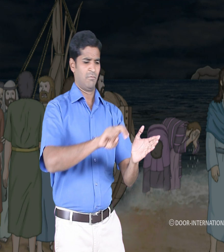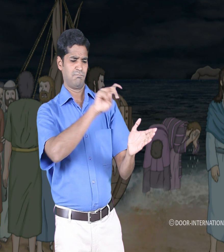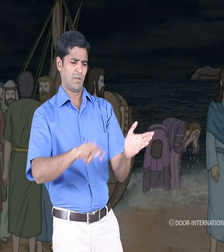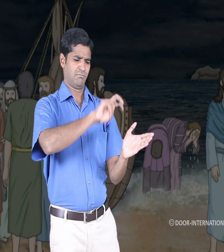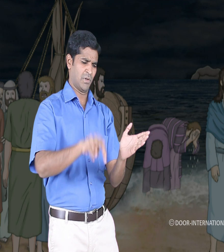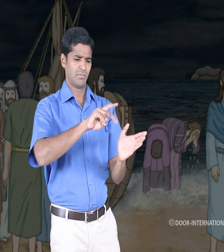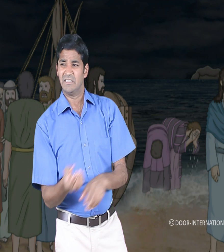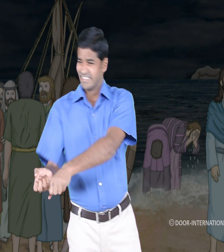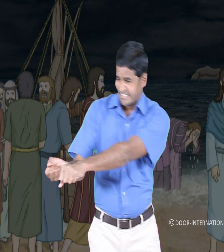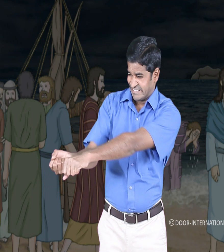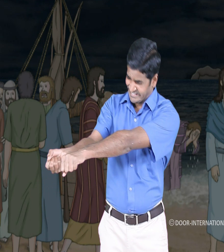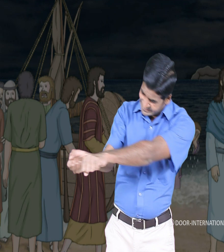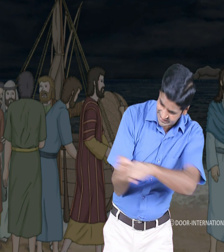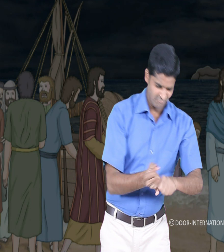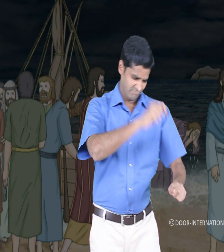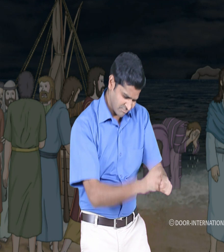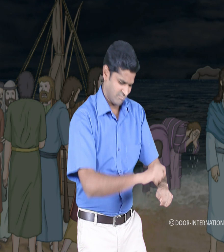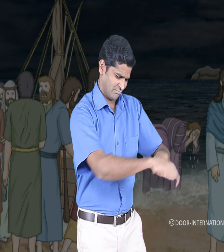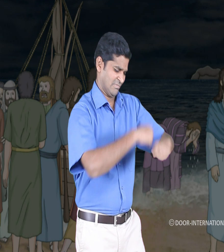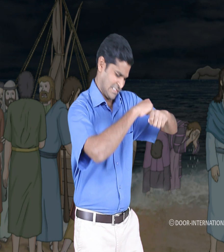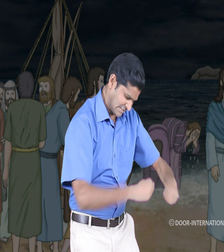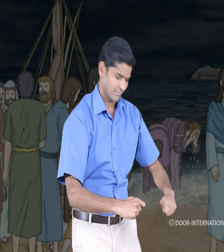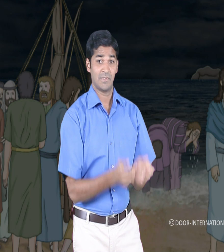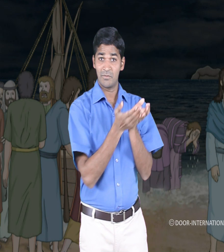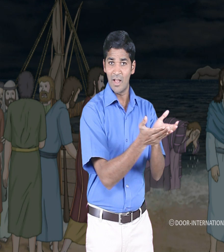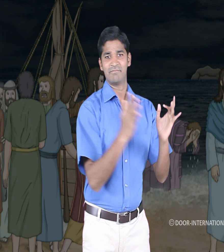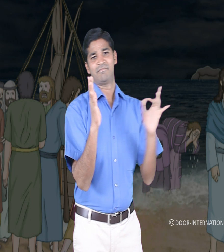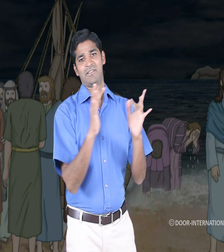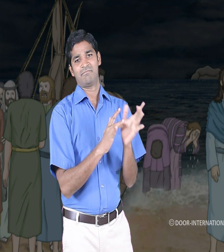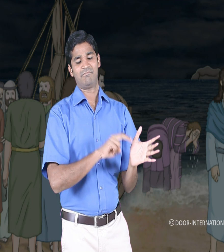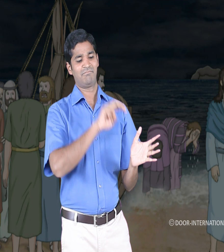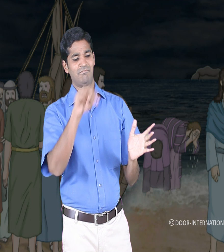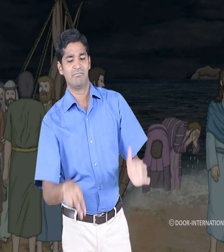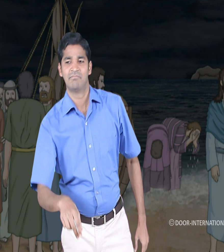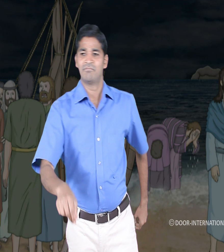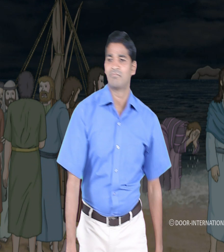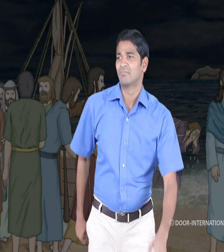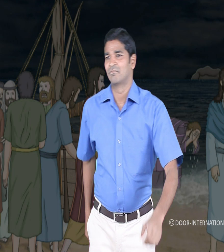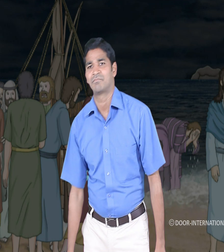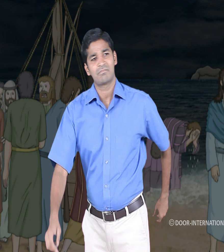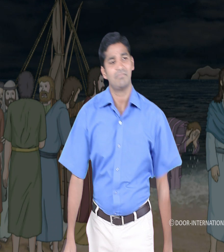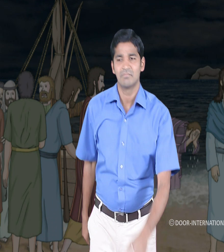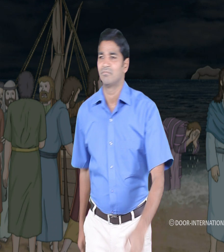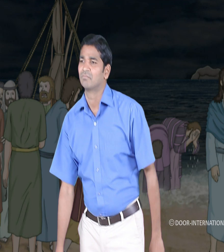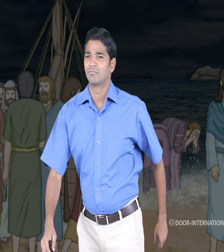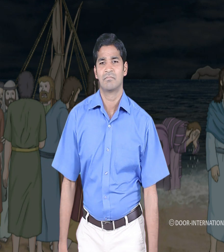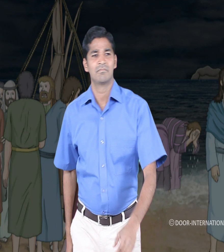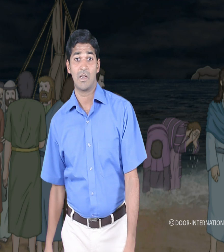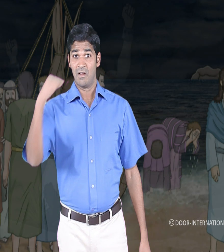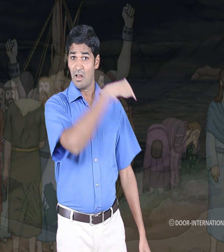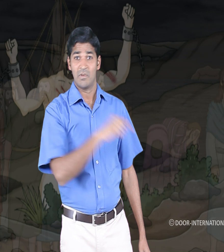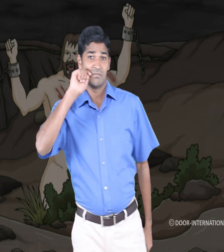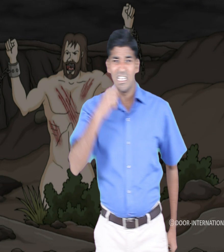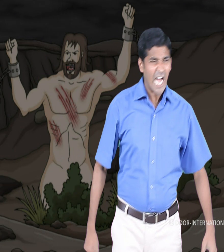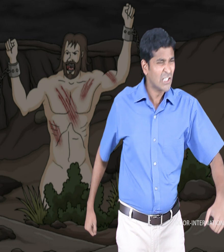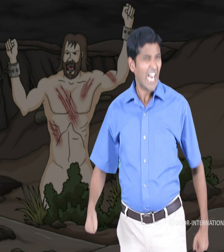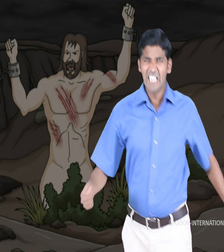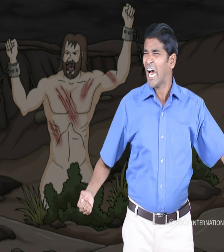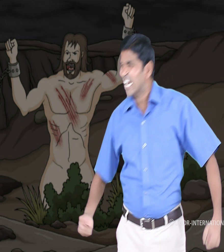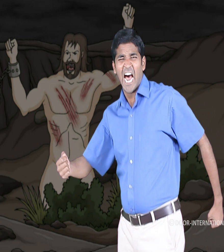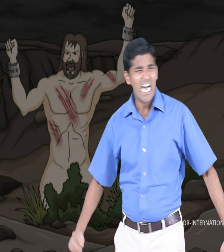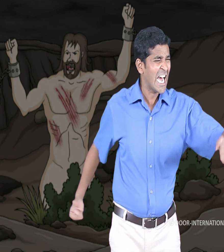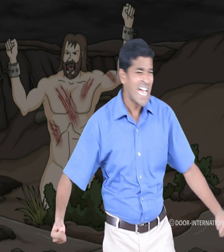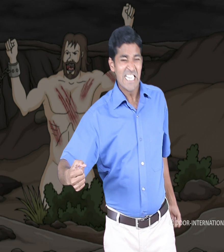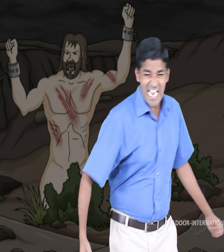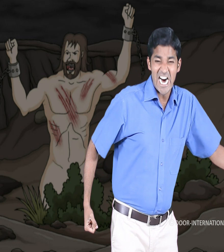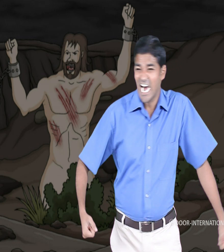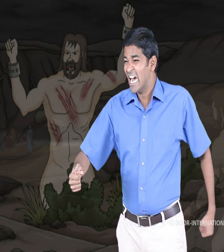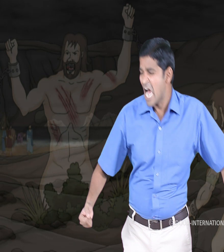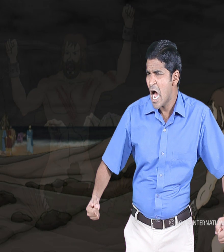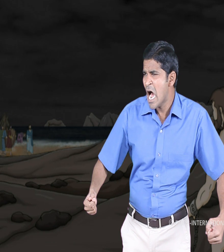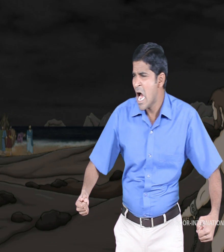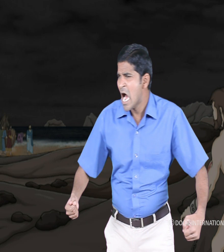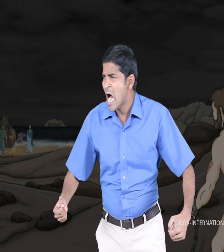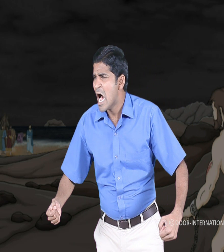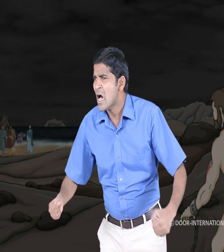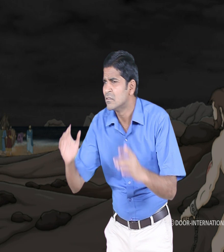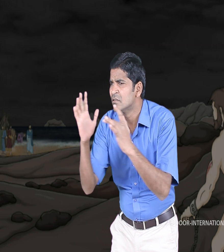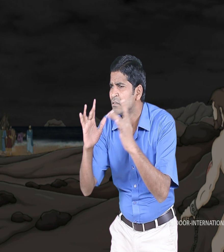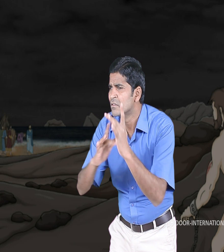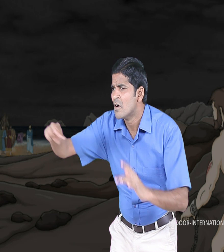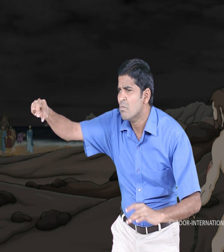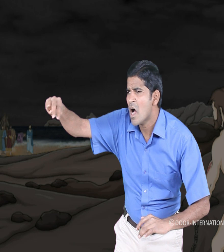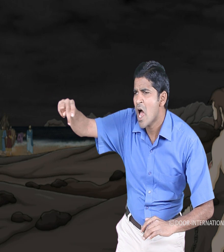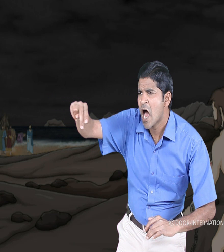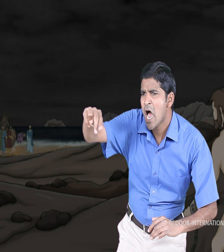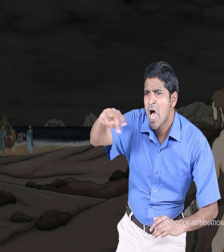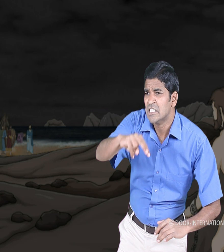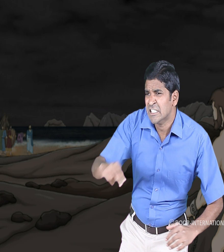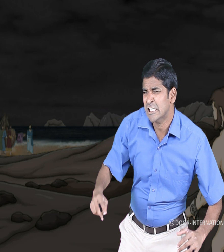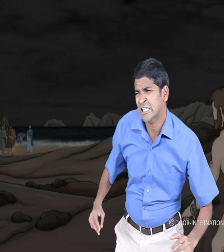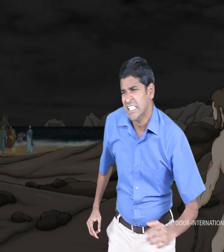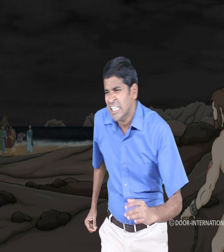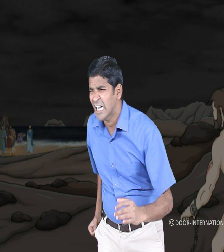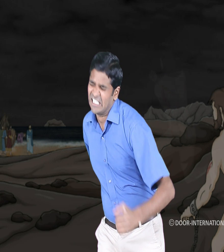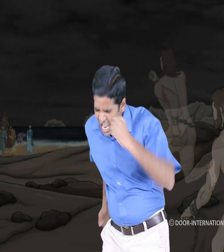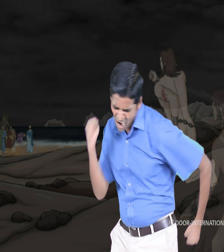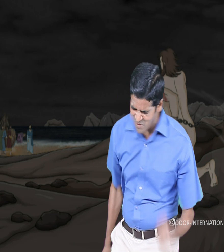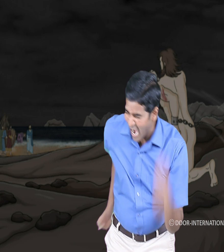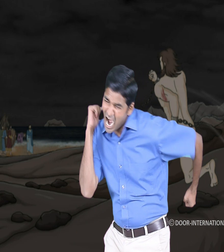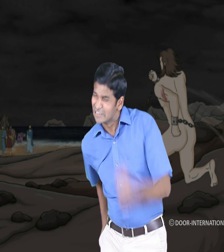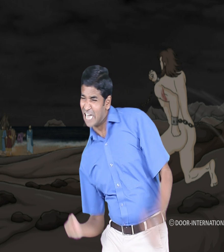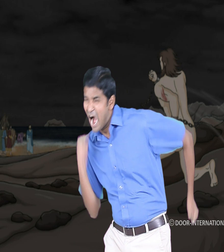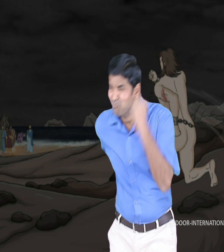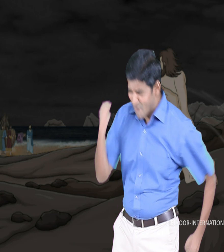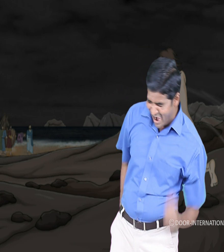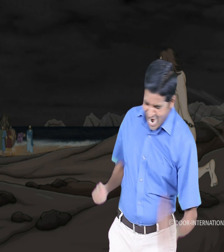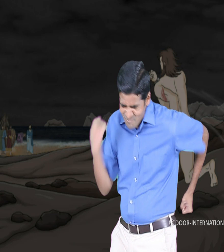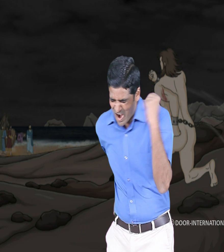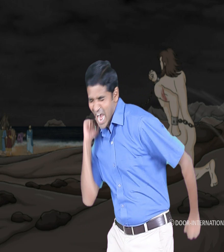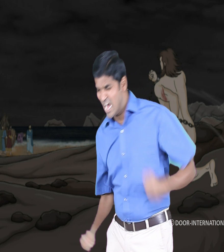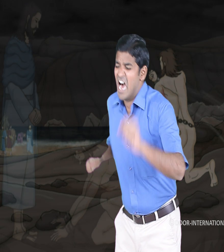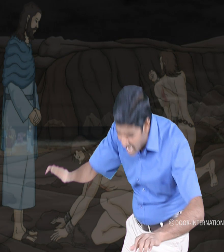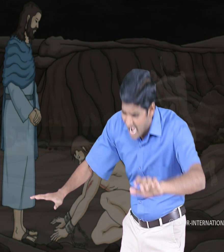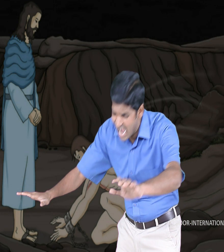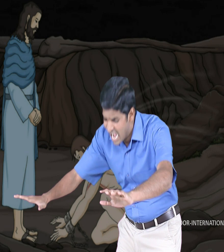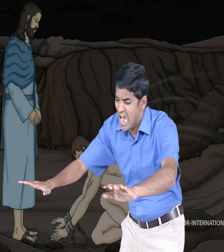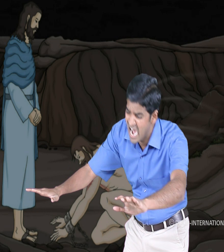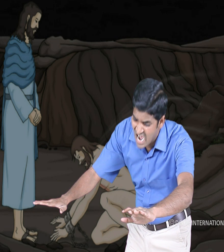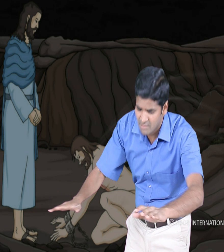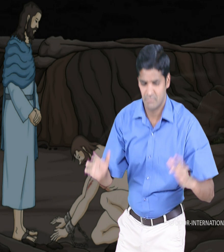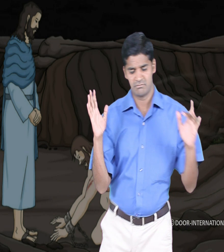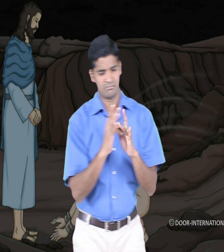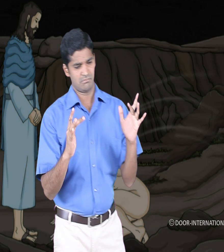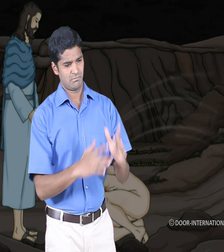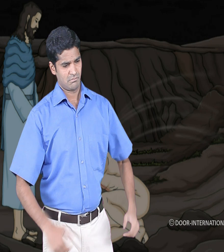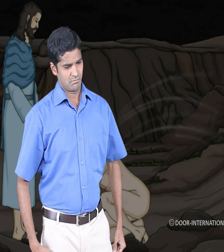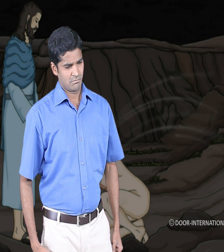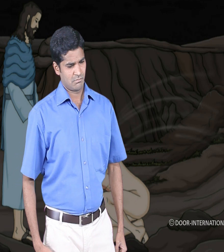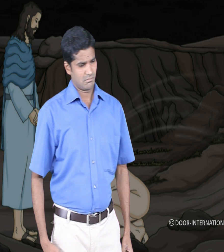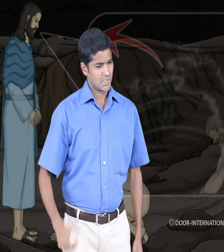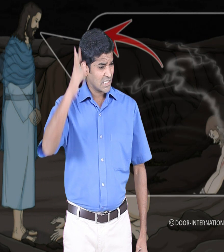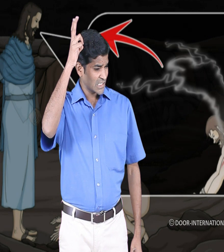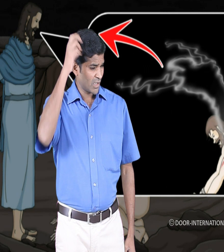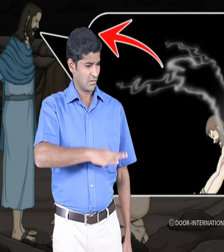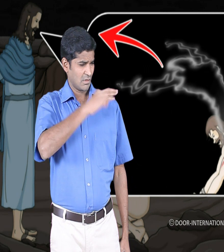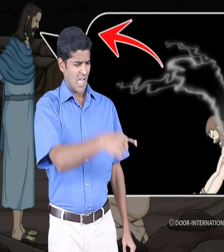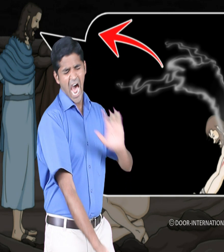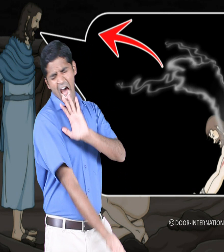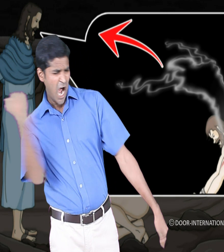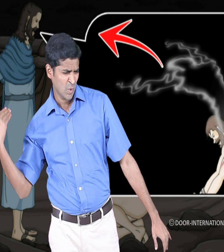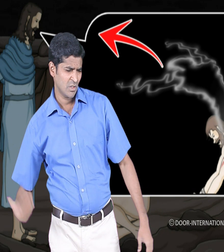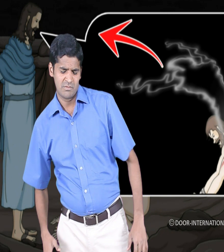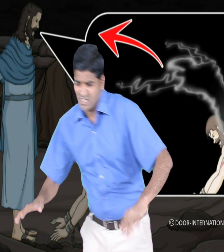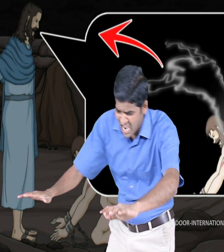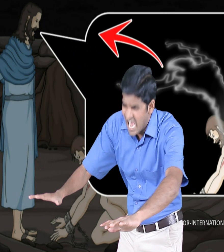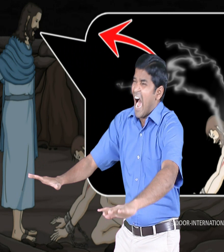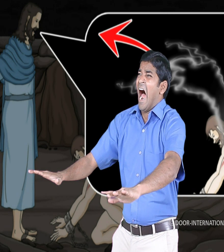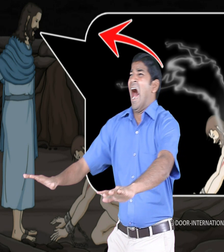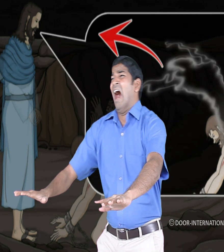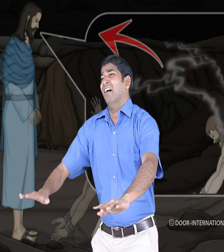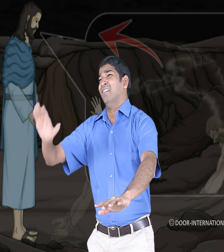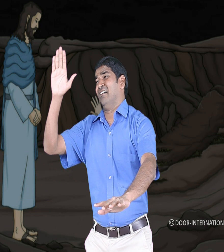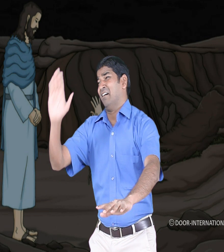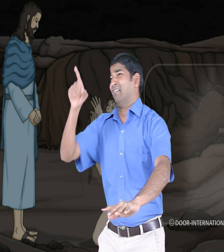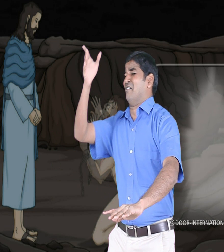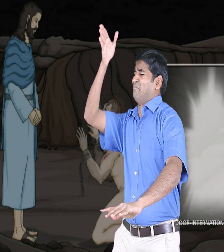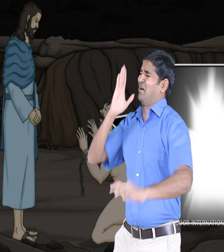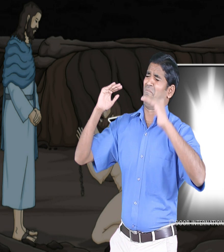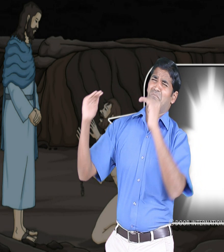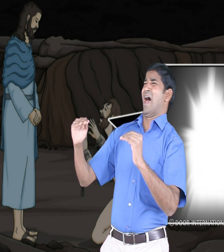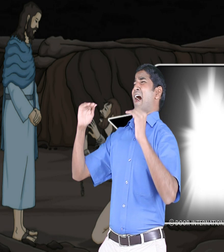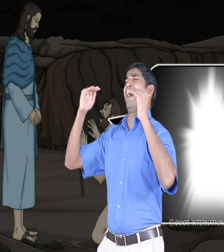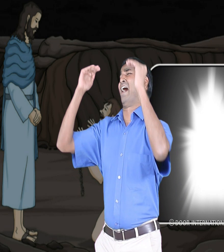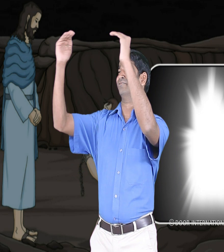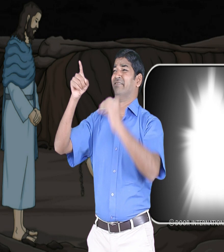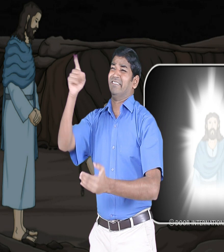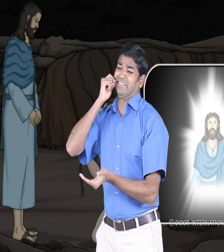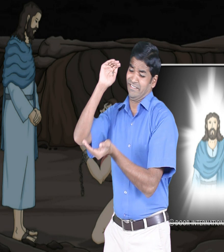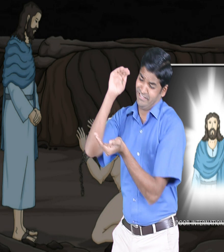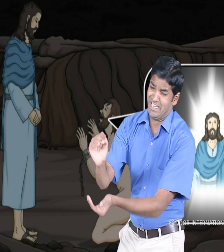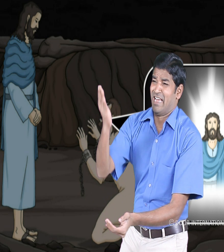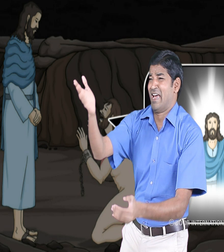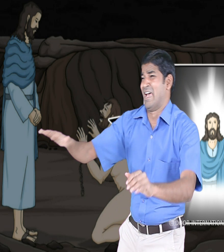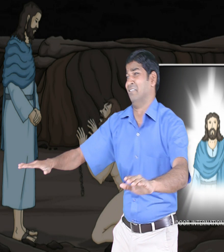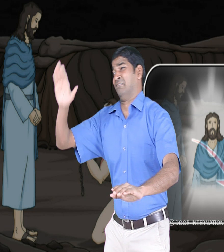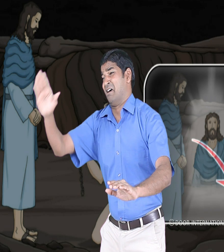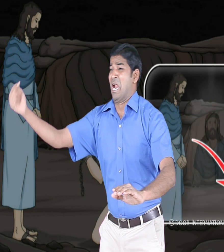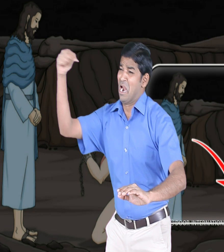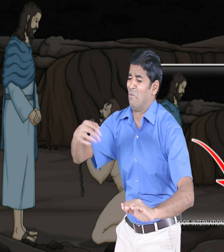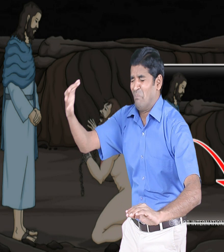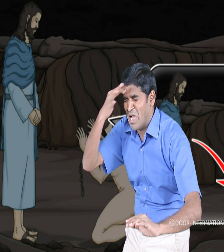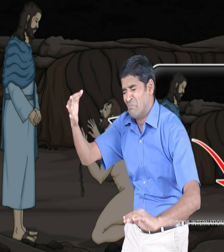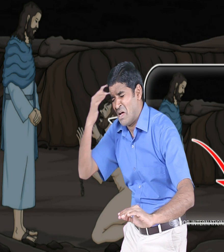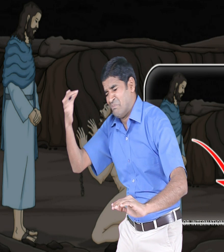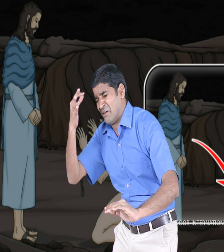And he shouted in a loud voice, “What do You want with me, Jesus, Son of the Most High God? I beg You before God not to torture me!”